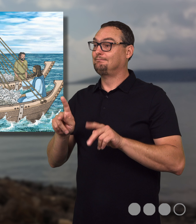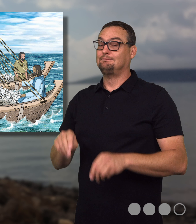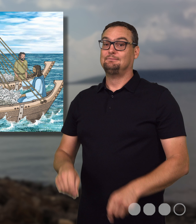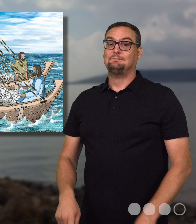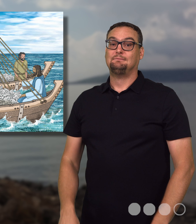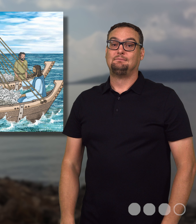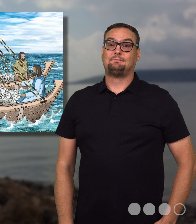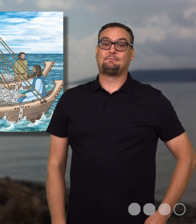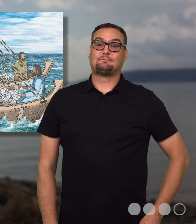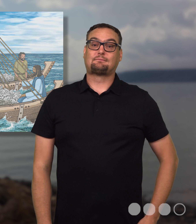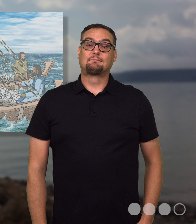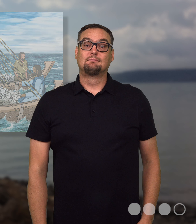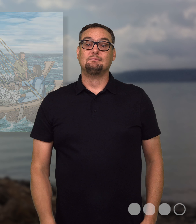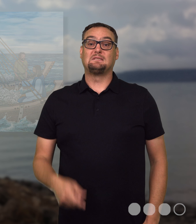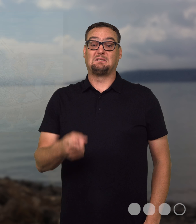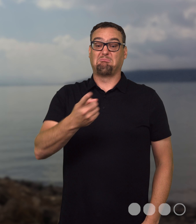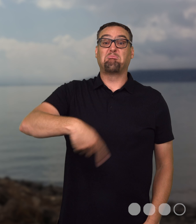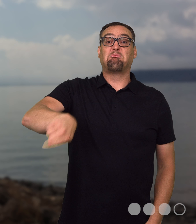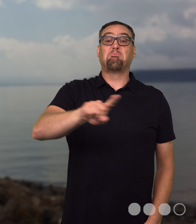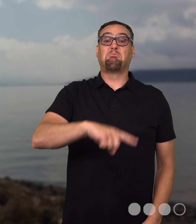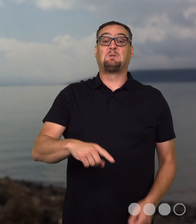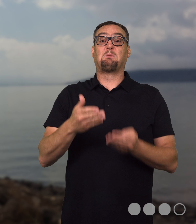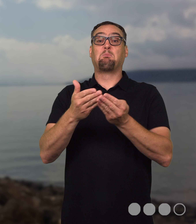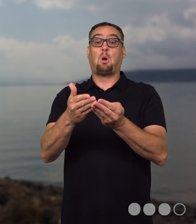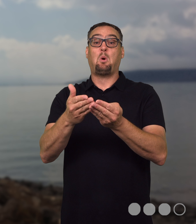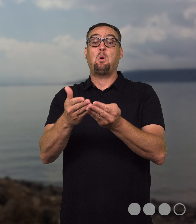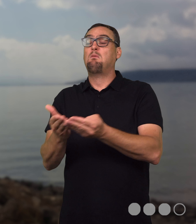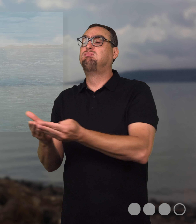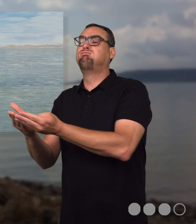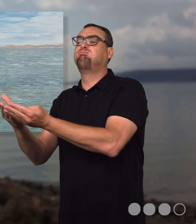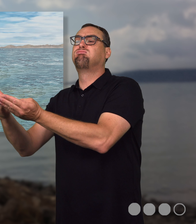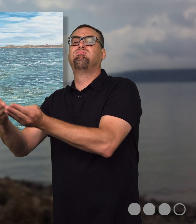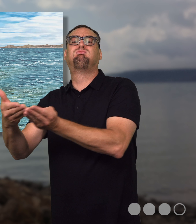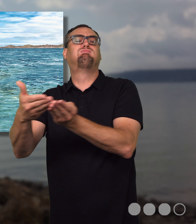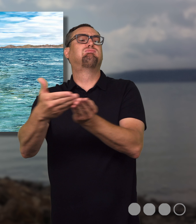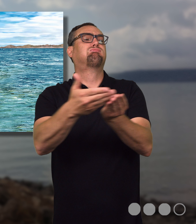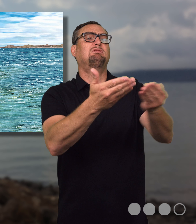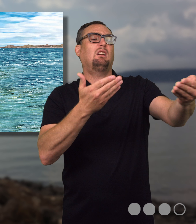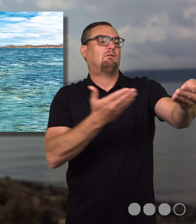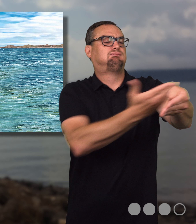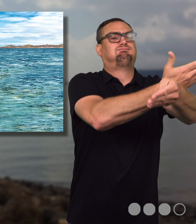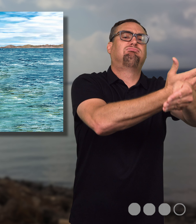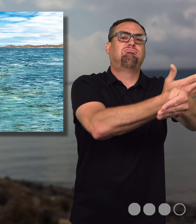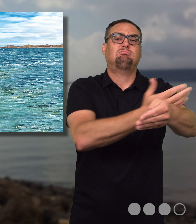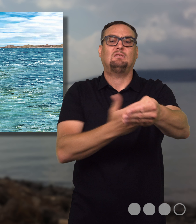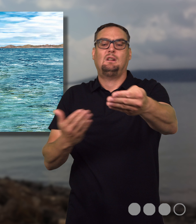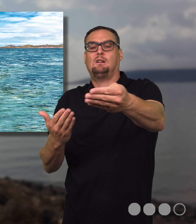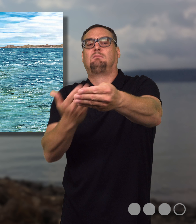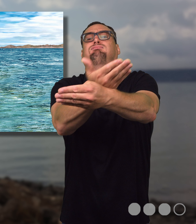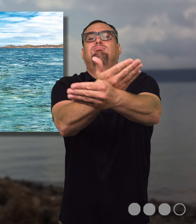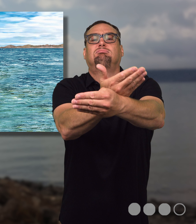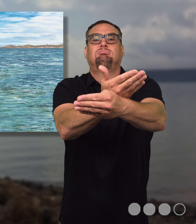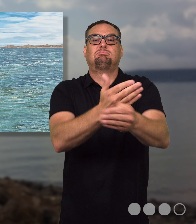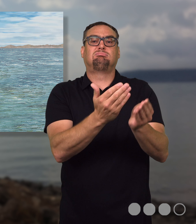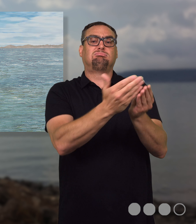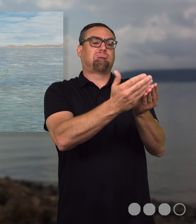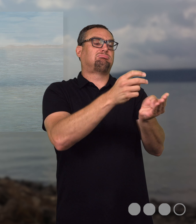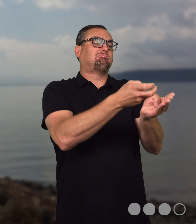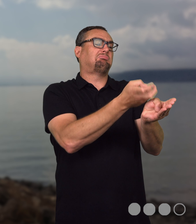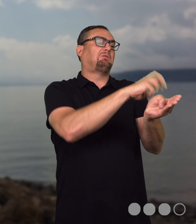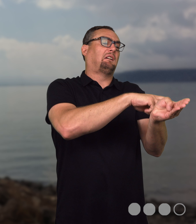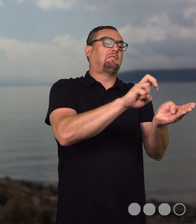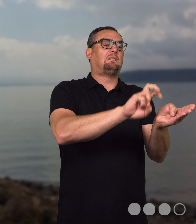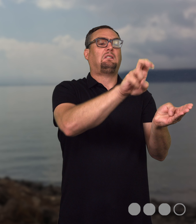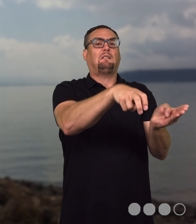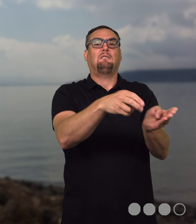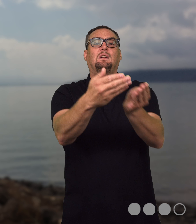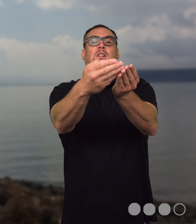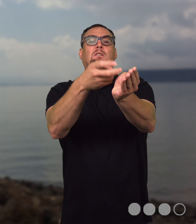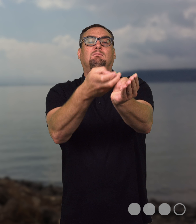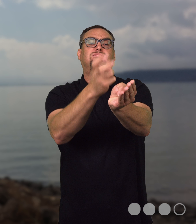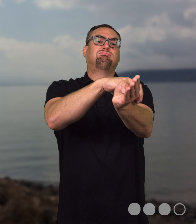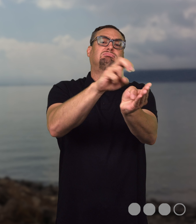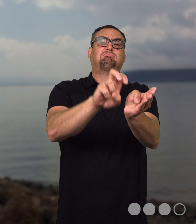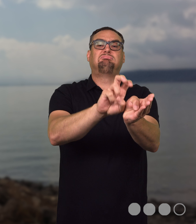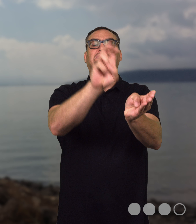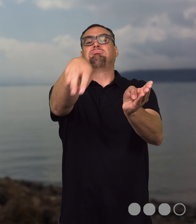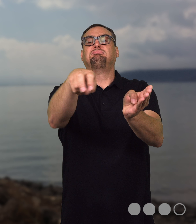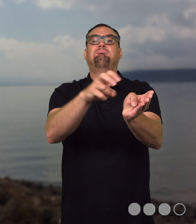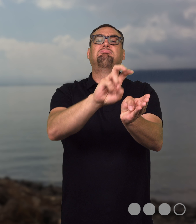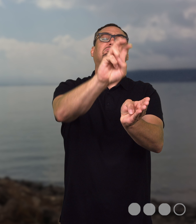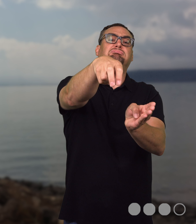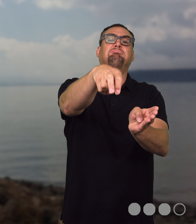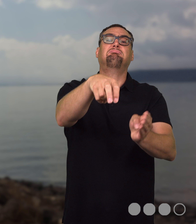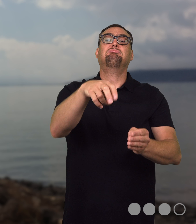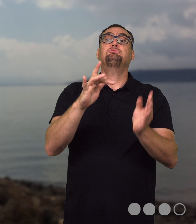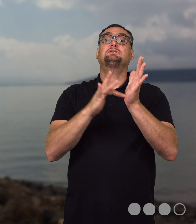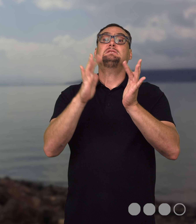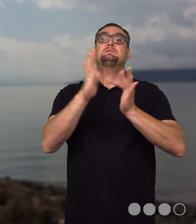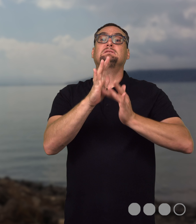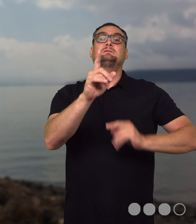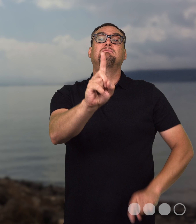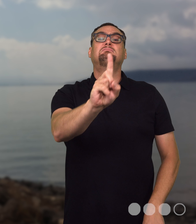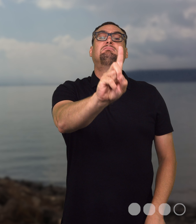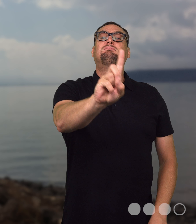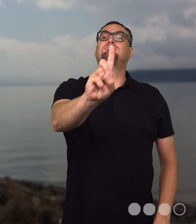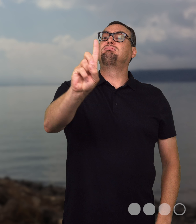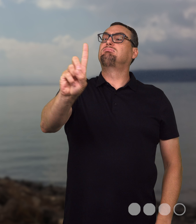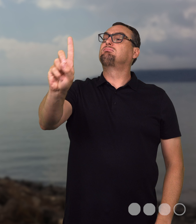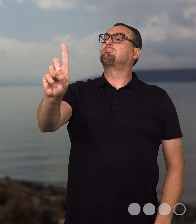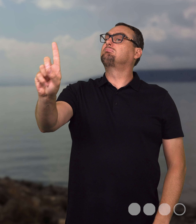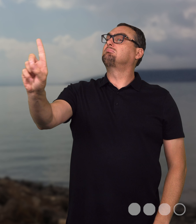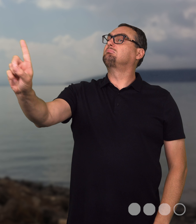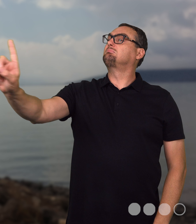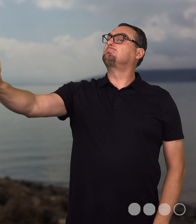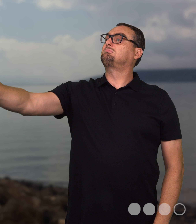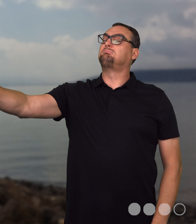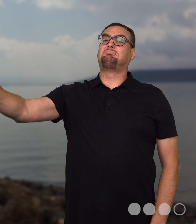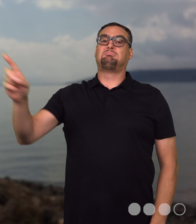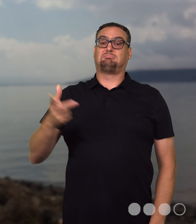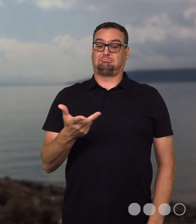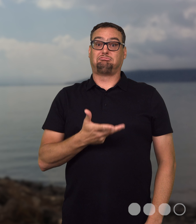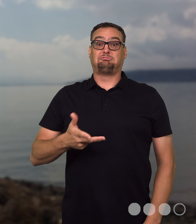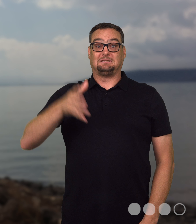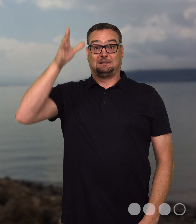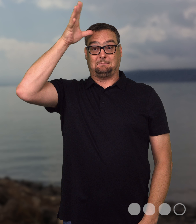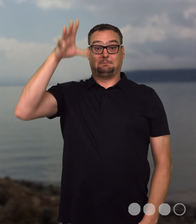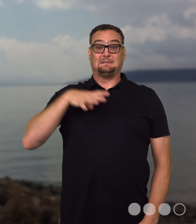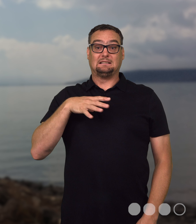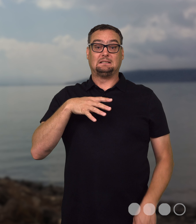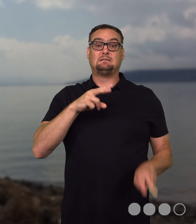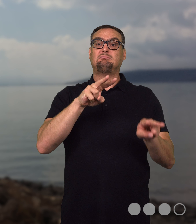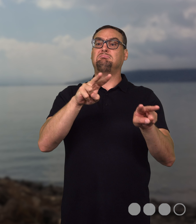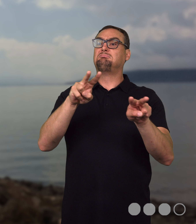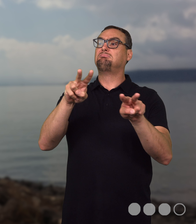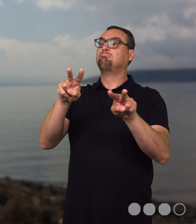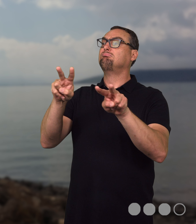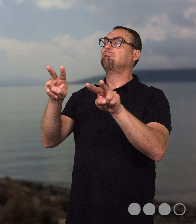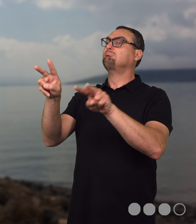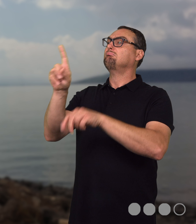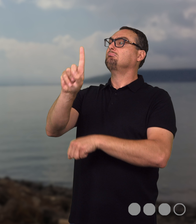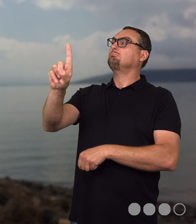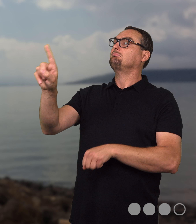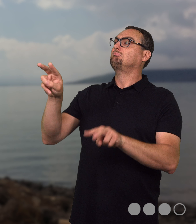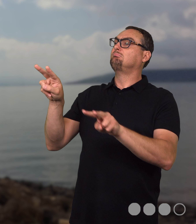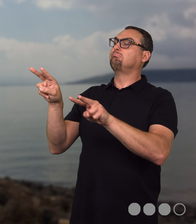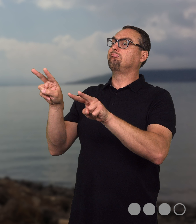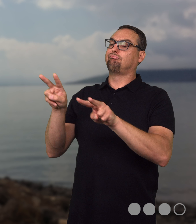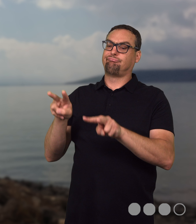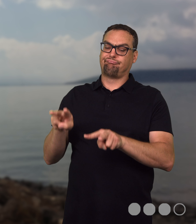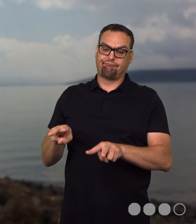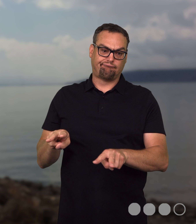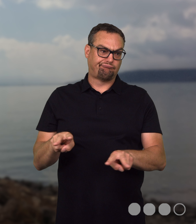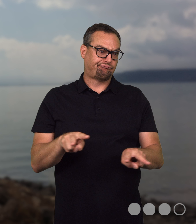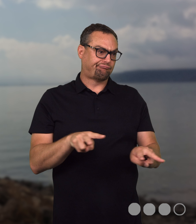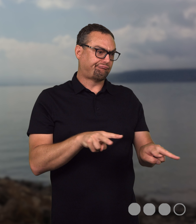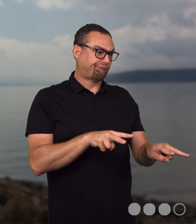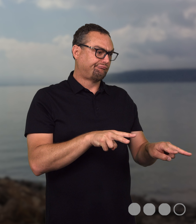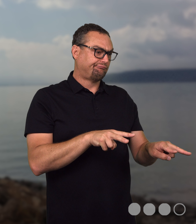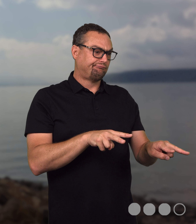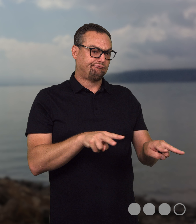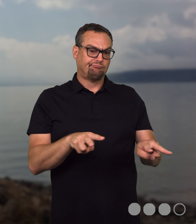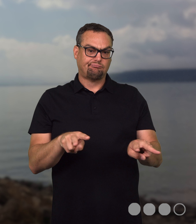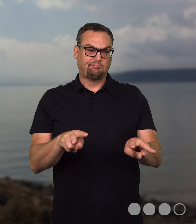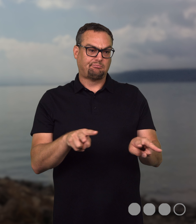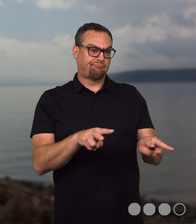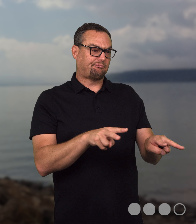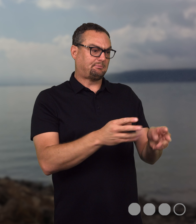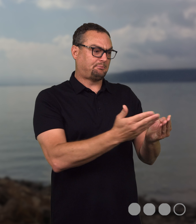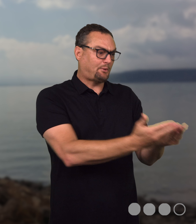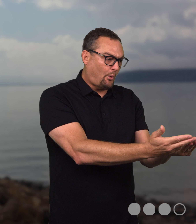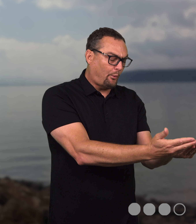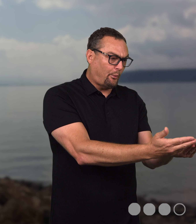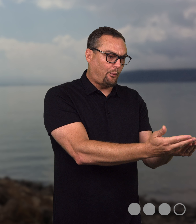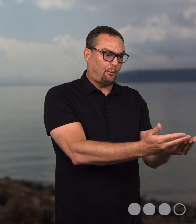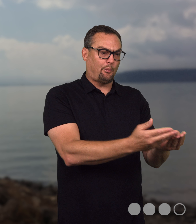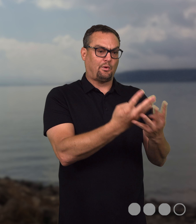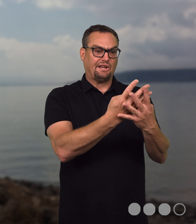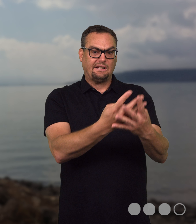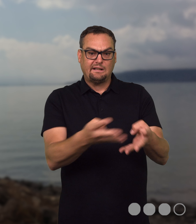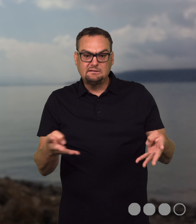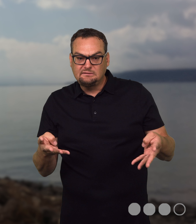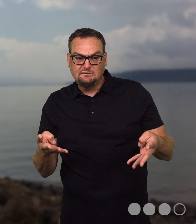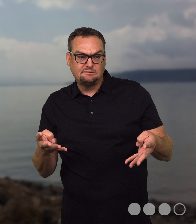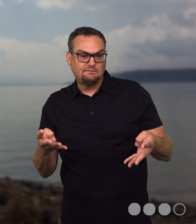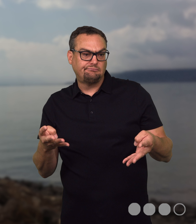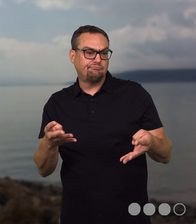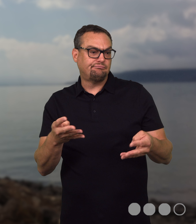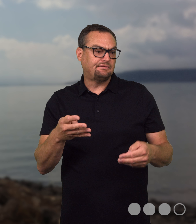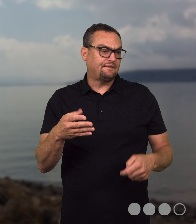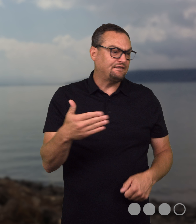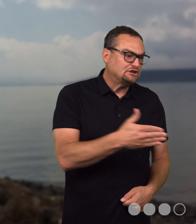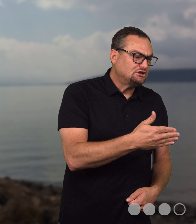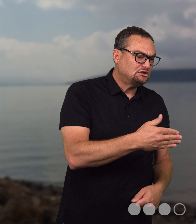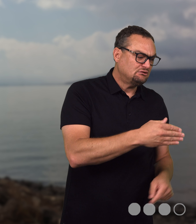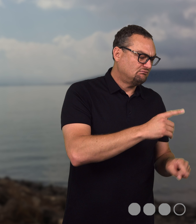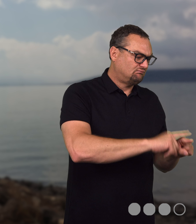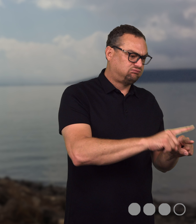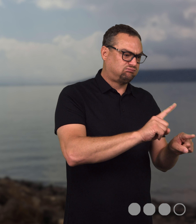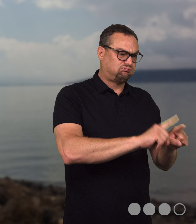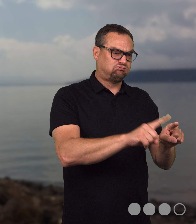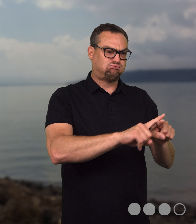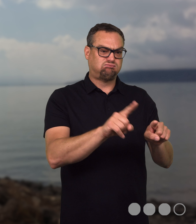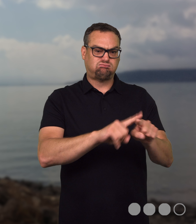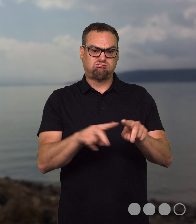“From now on you will catch men.”